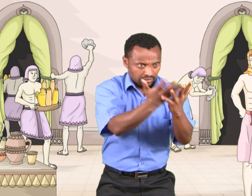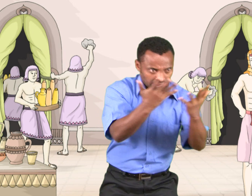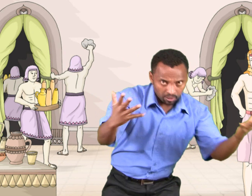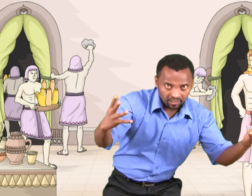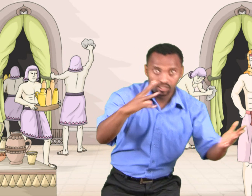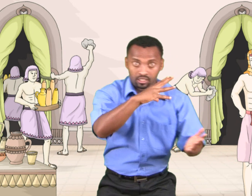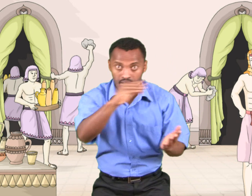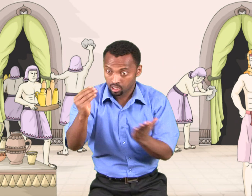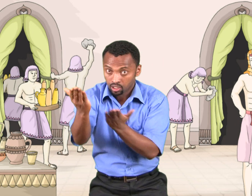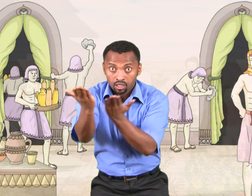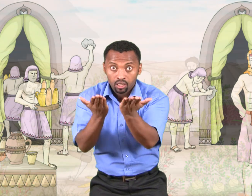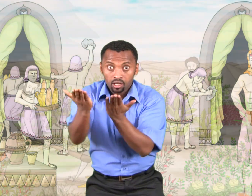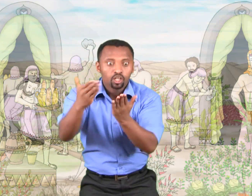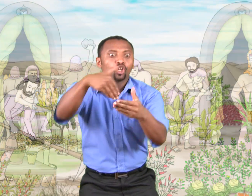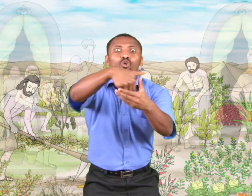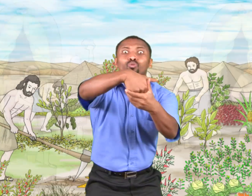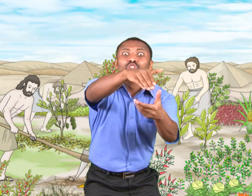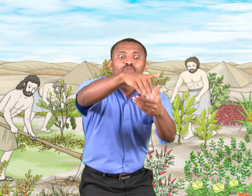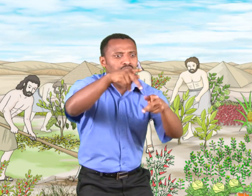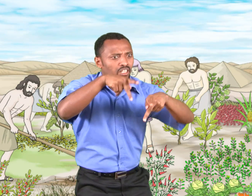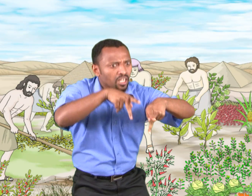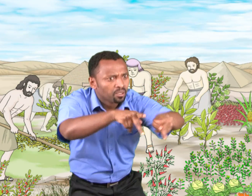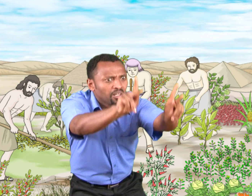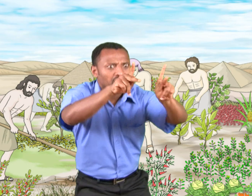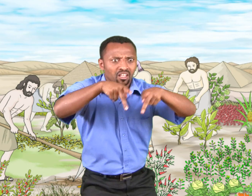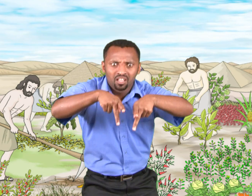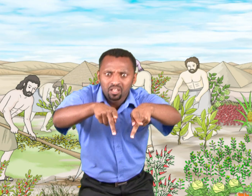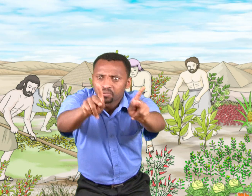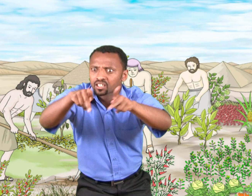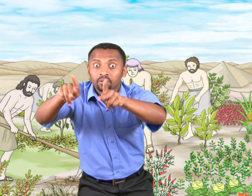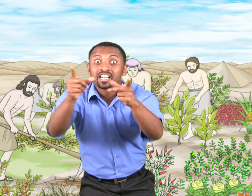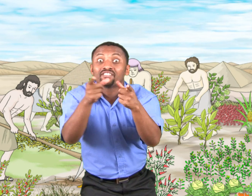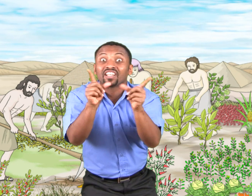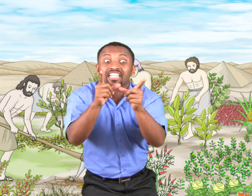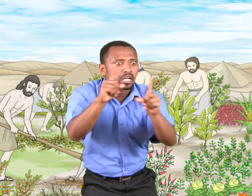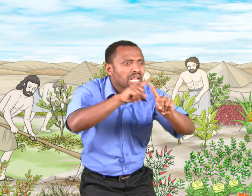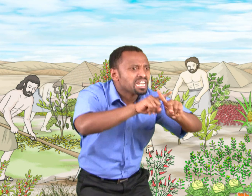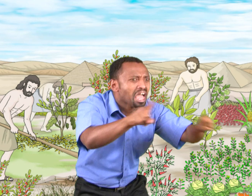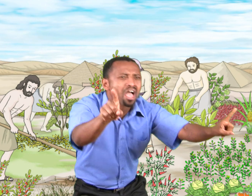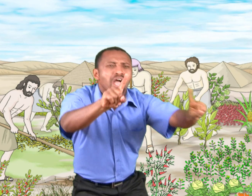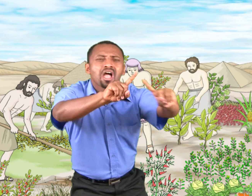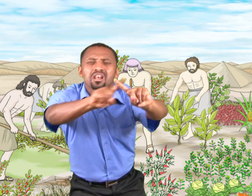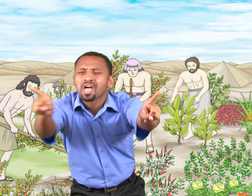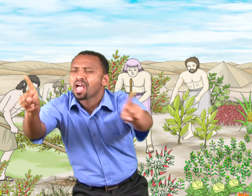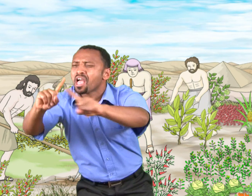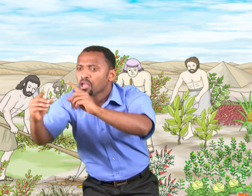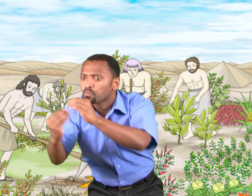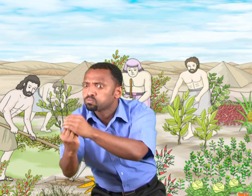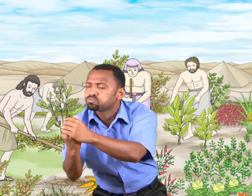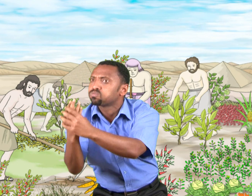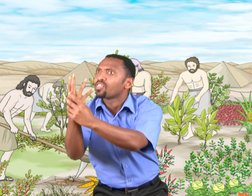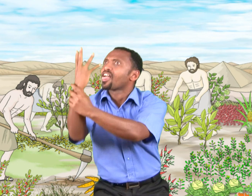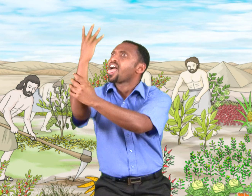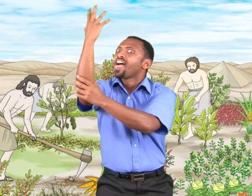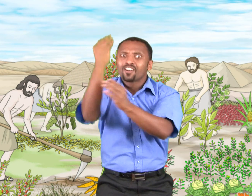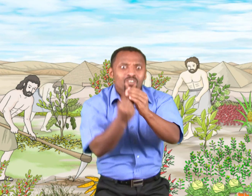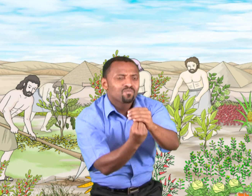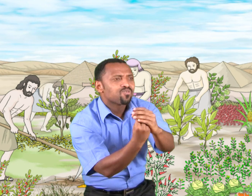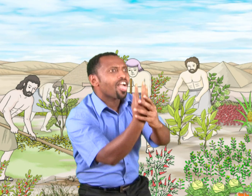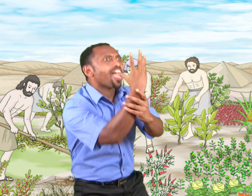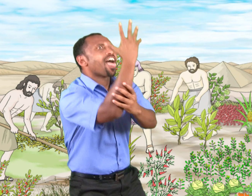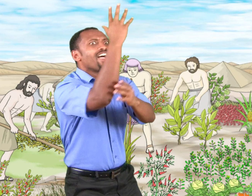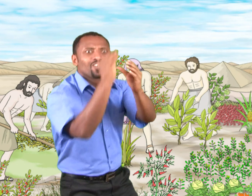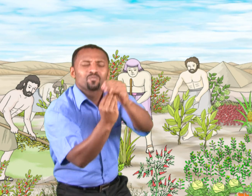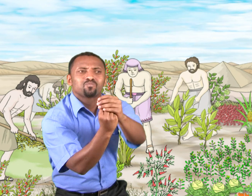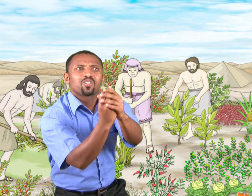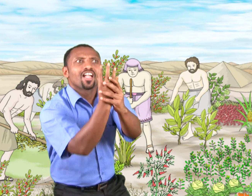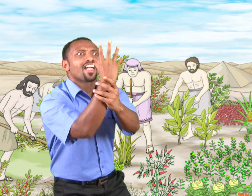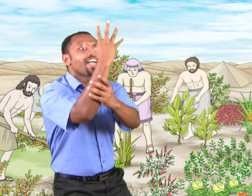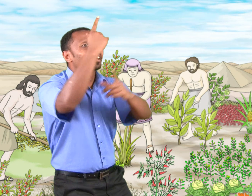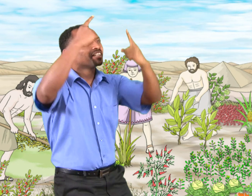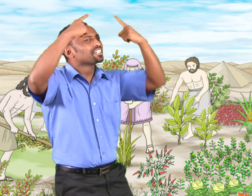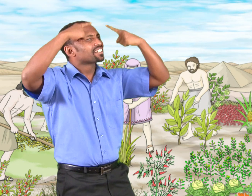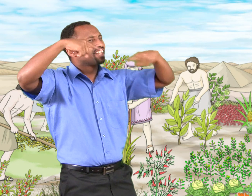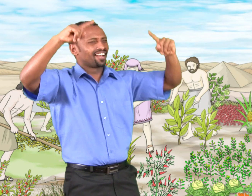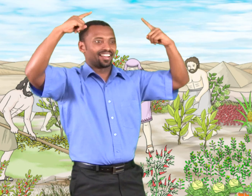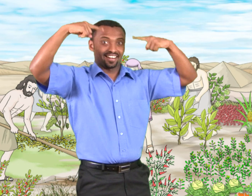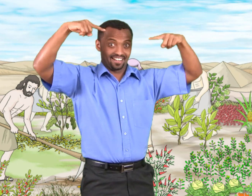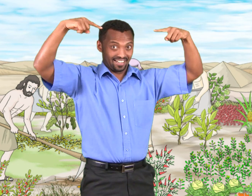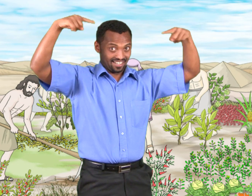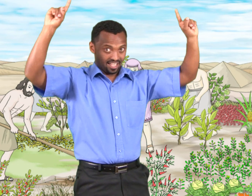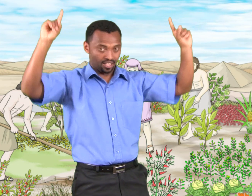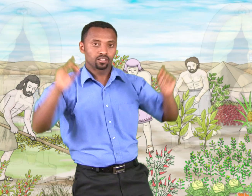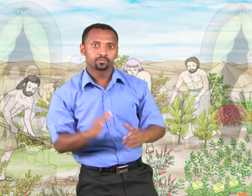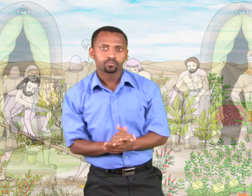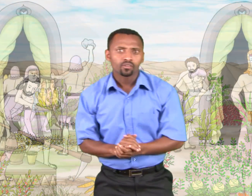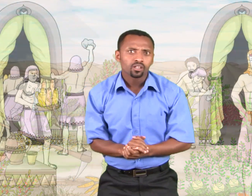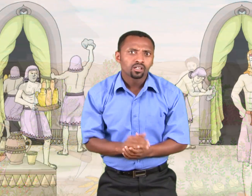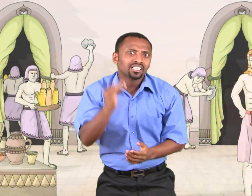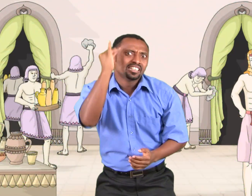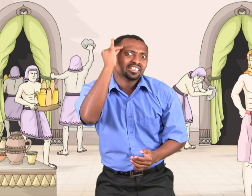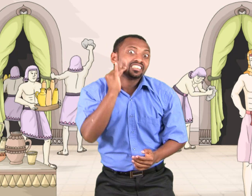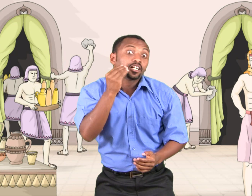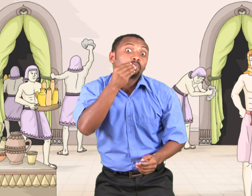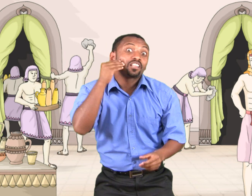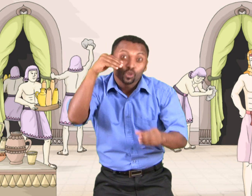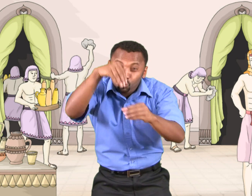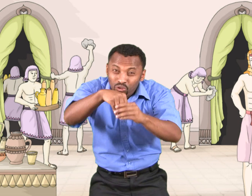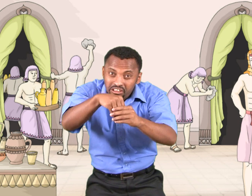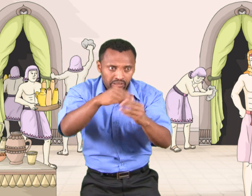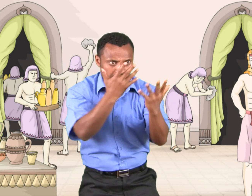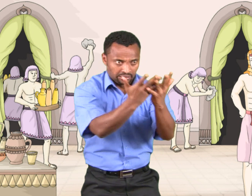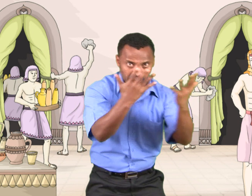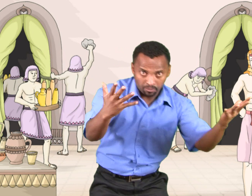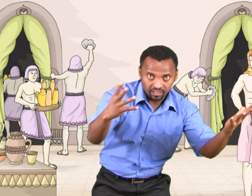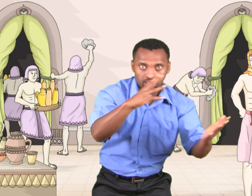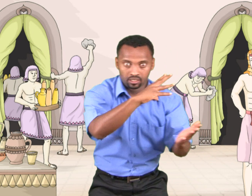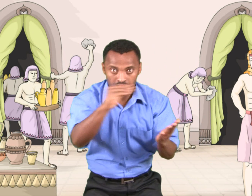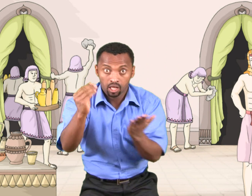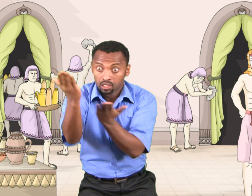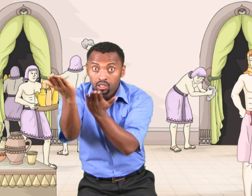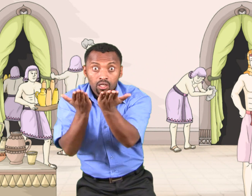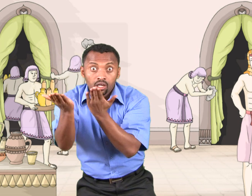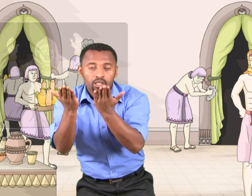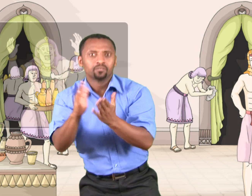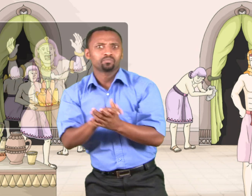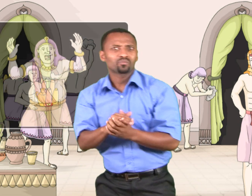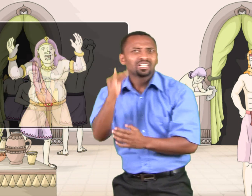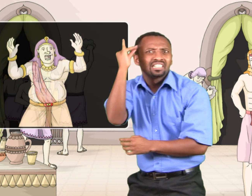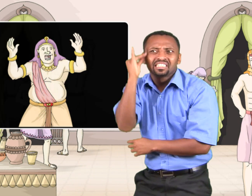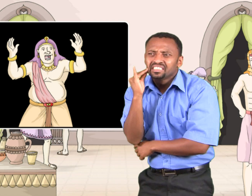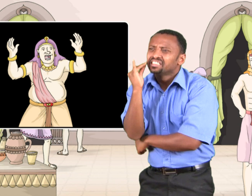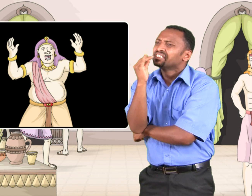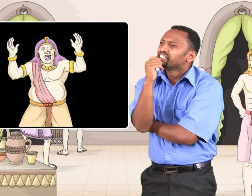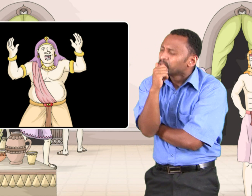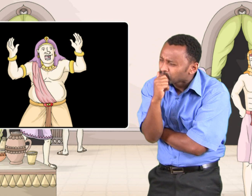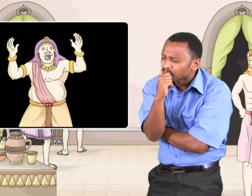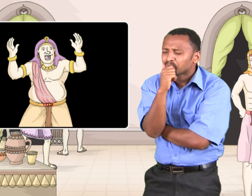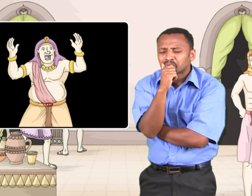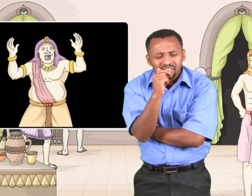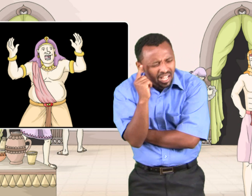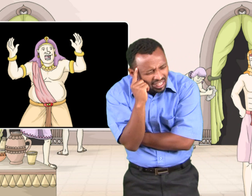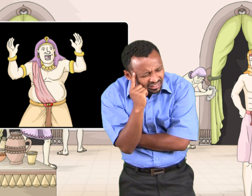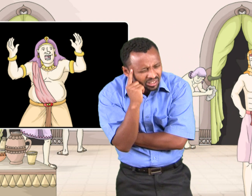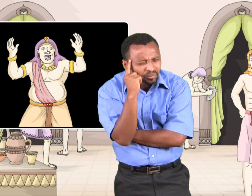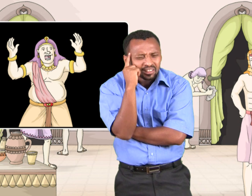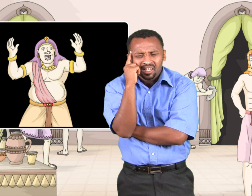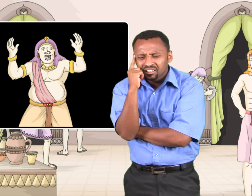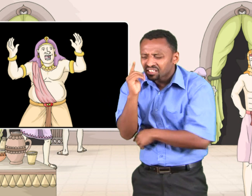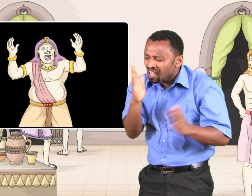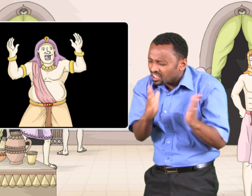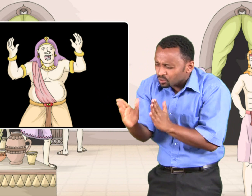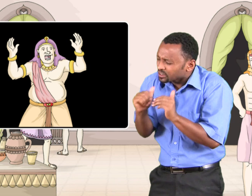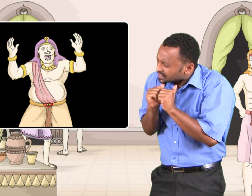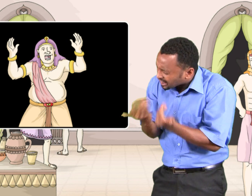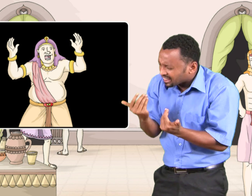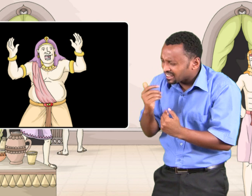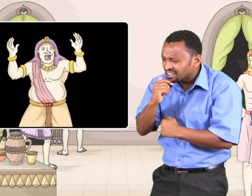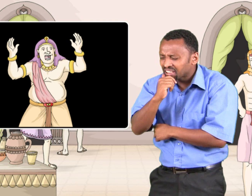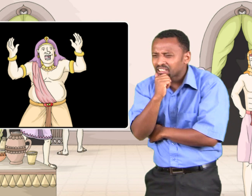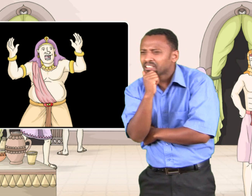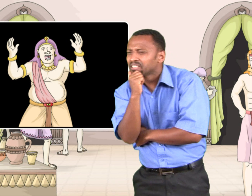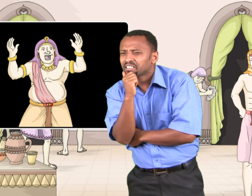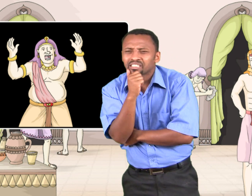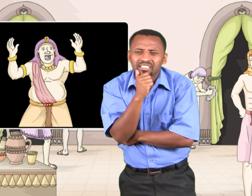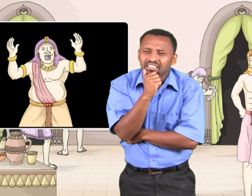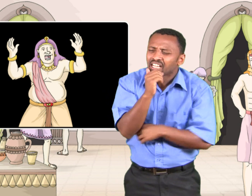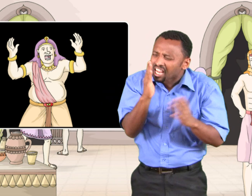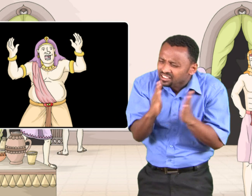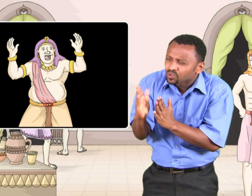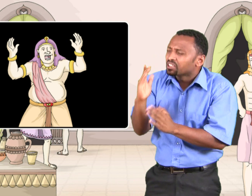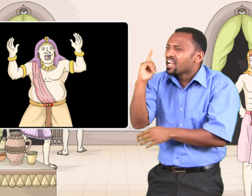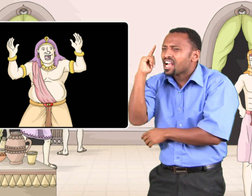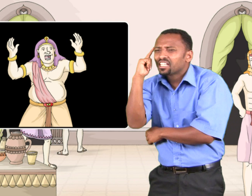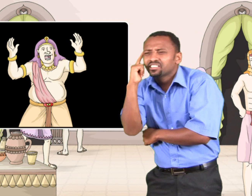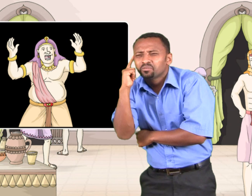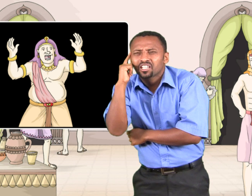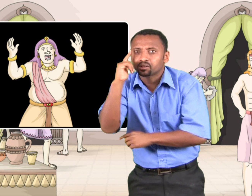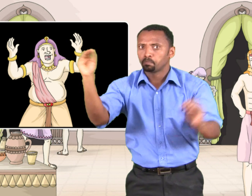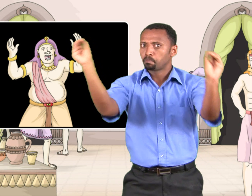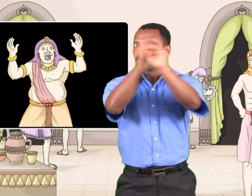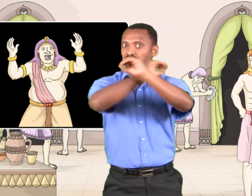The LORD’s blessing was on everything he owned, both in his house and in his field.